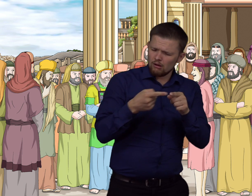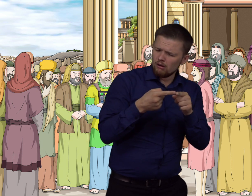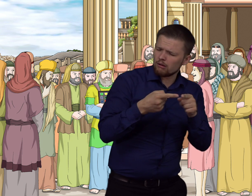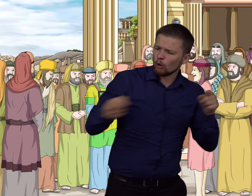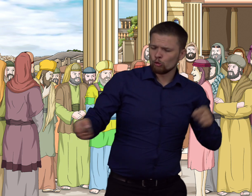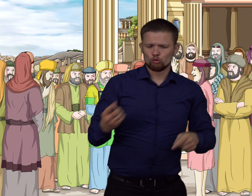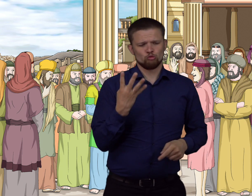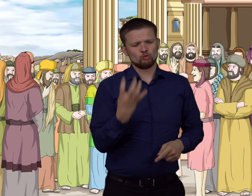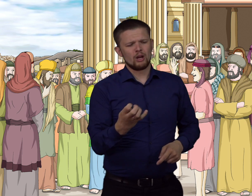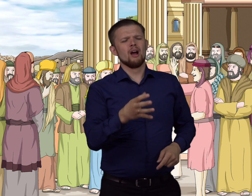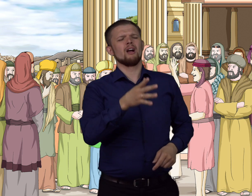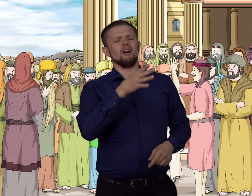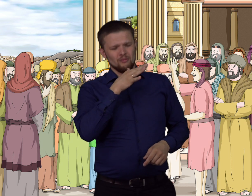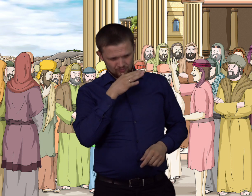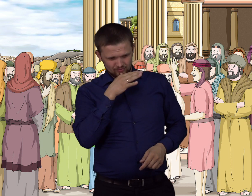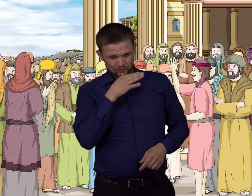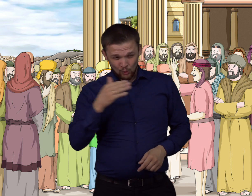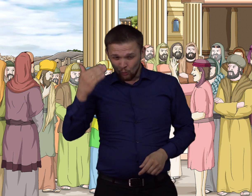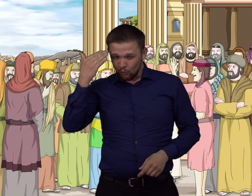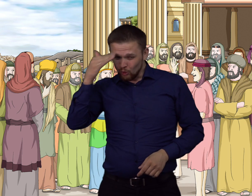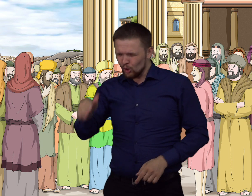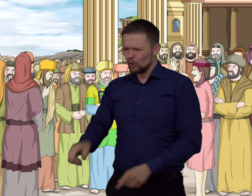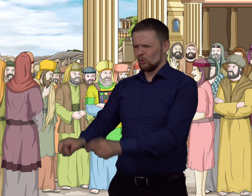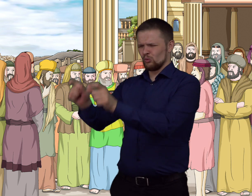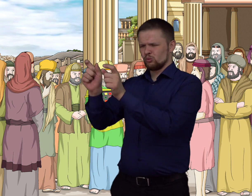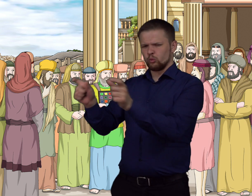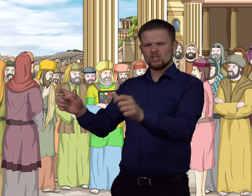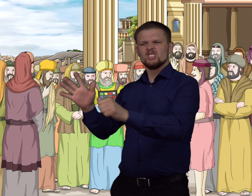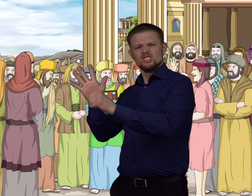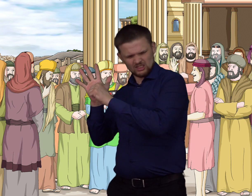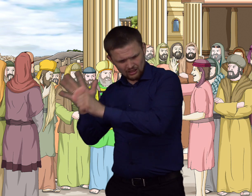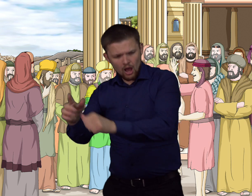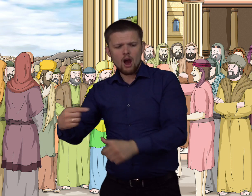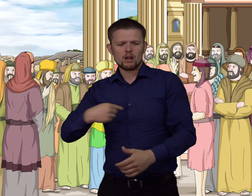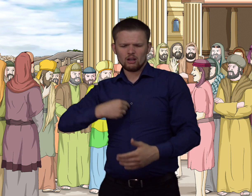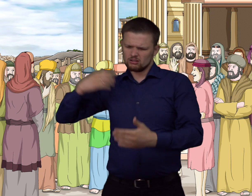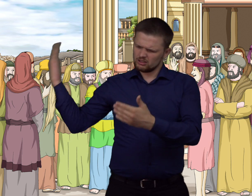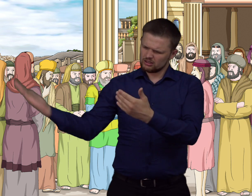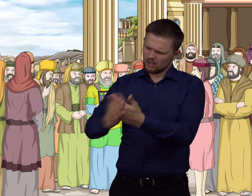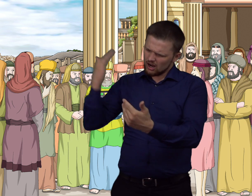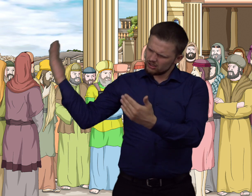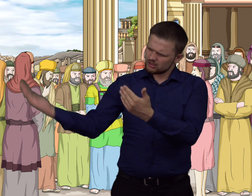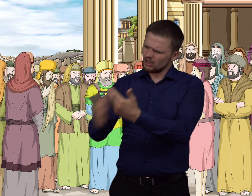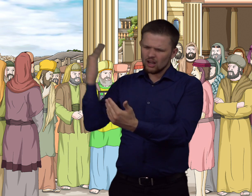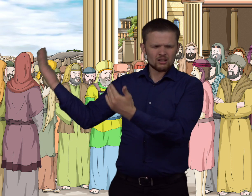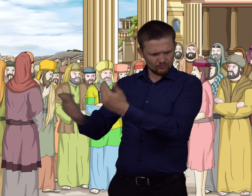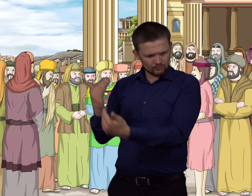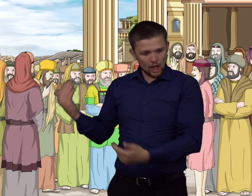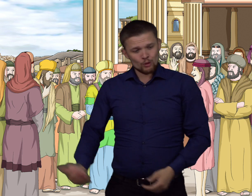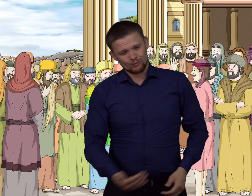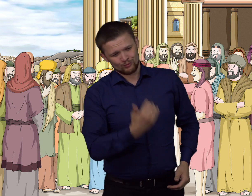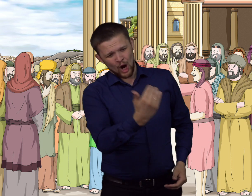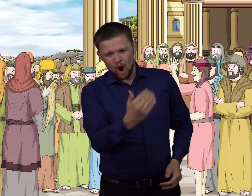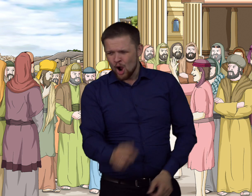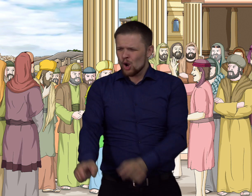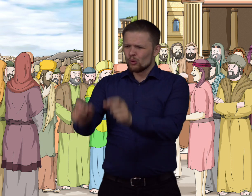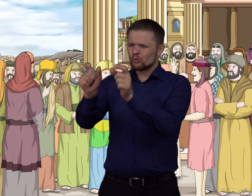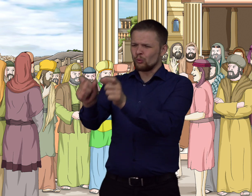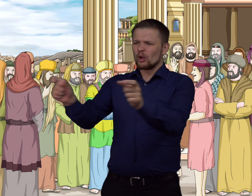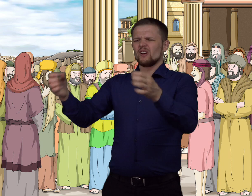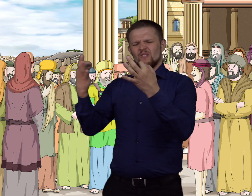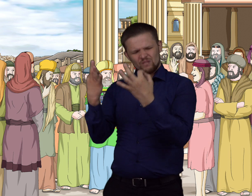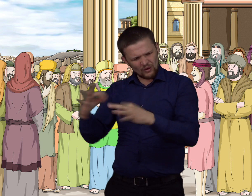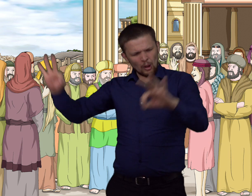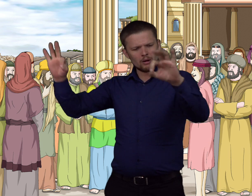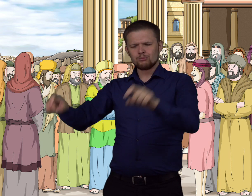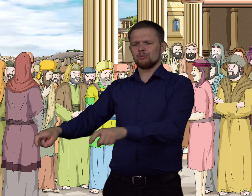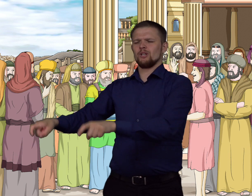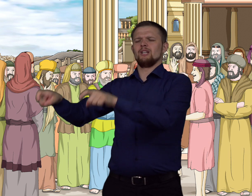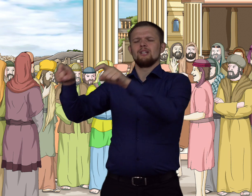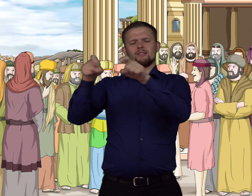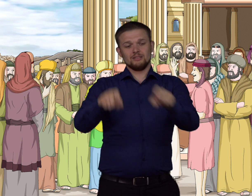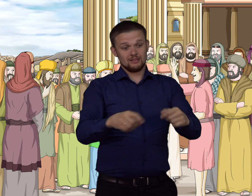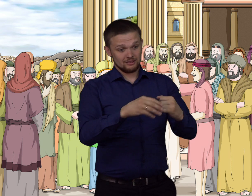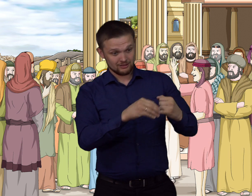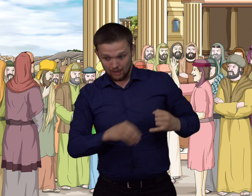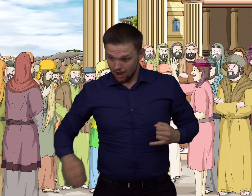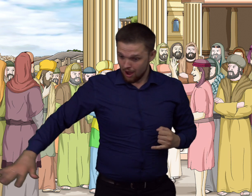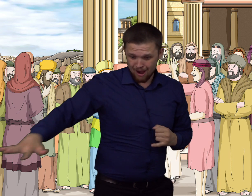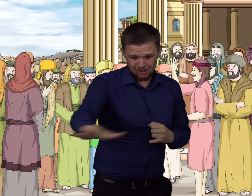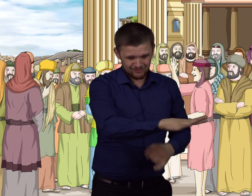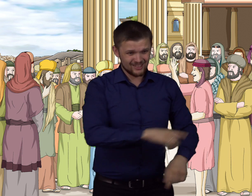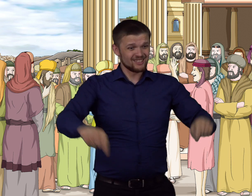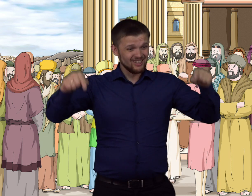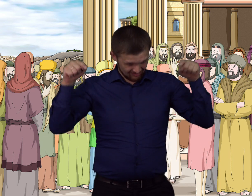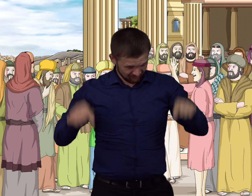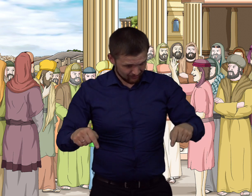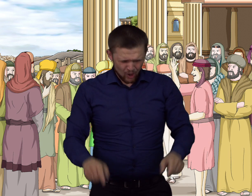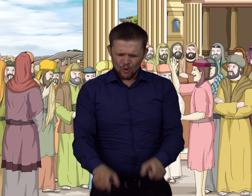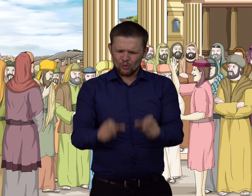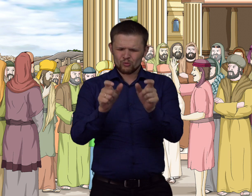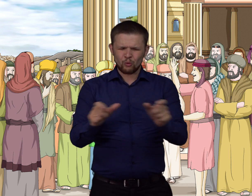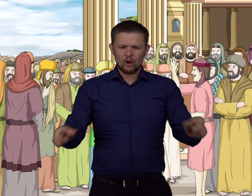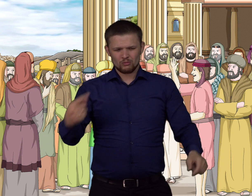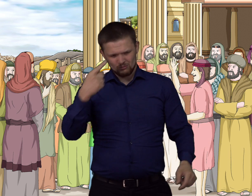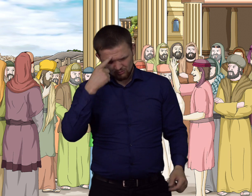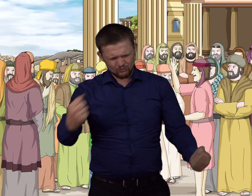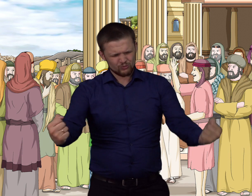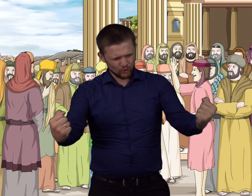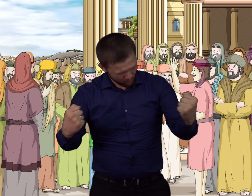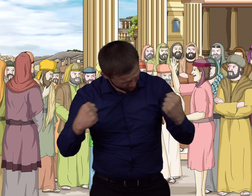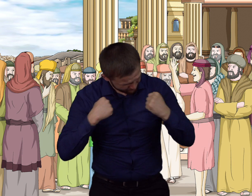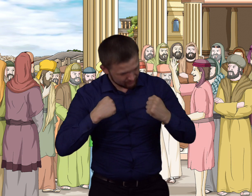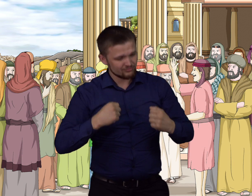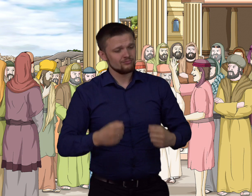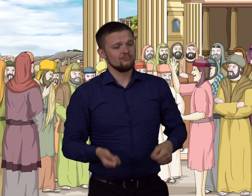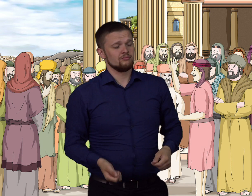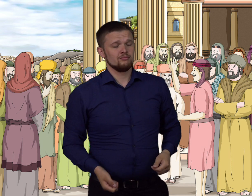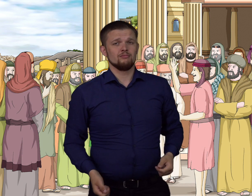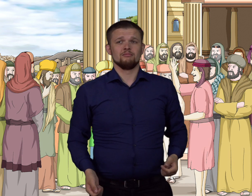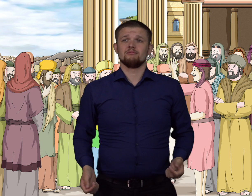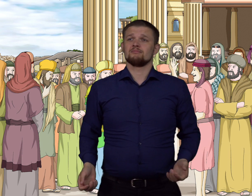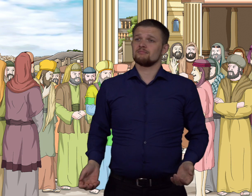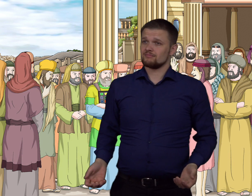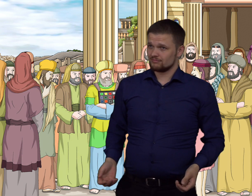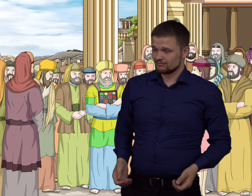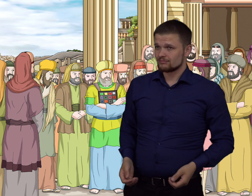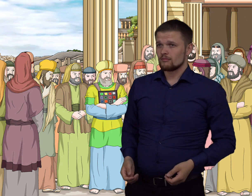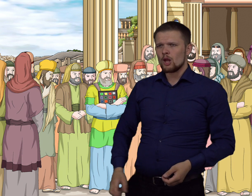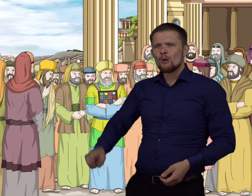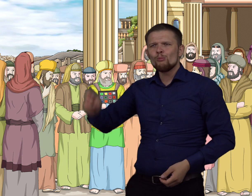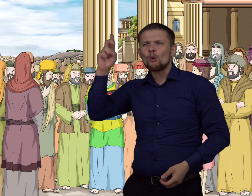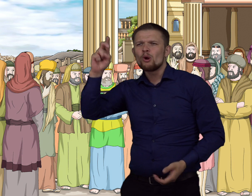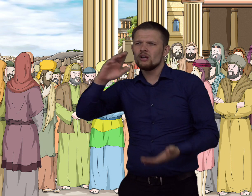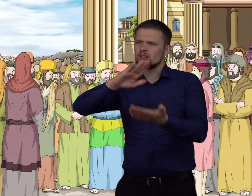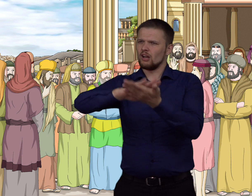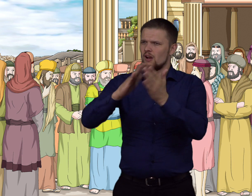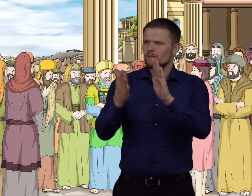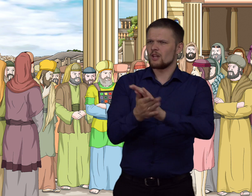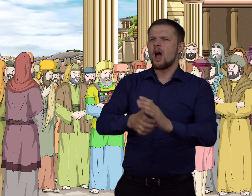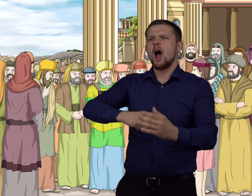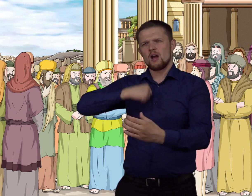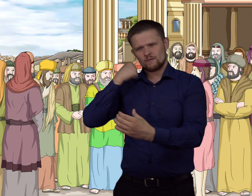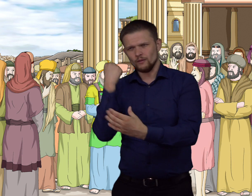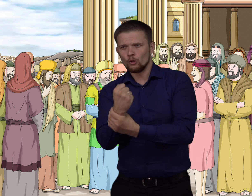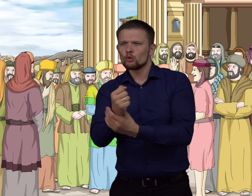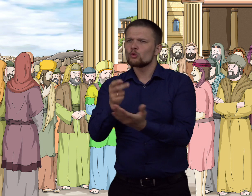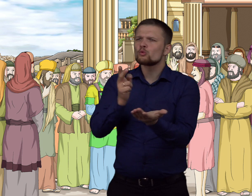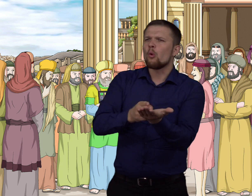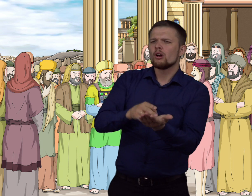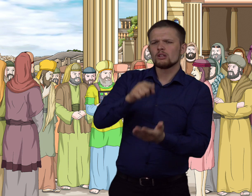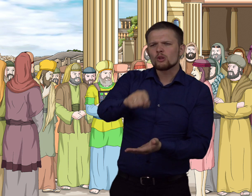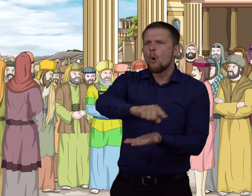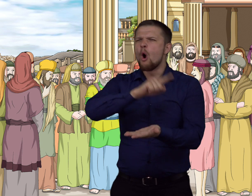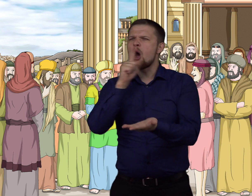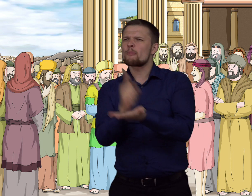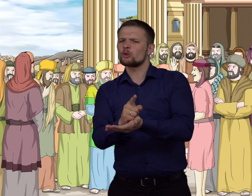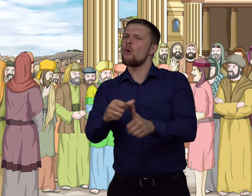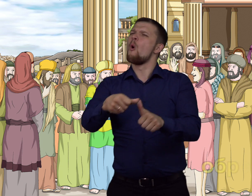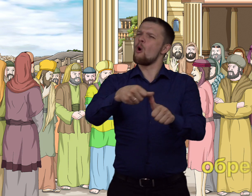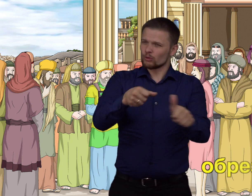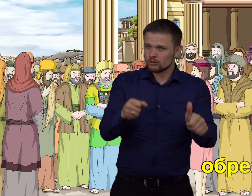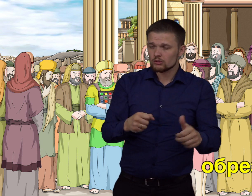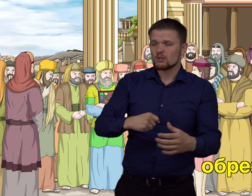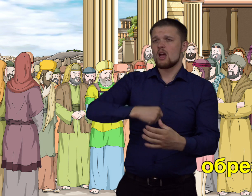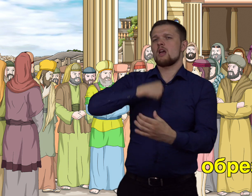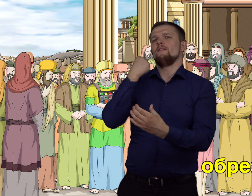‘But I will punish the nation that enslaves them,’ God said, ‘and afterward they will come forth and worship Me in this place.’